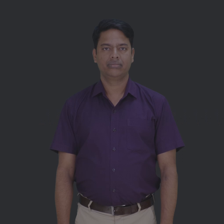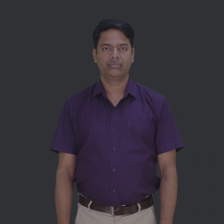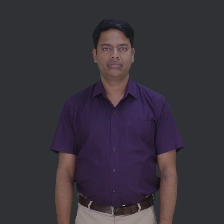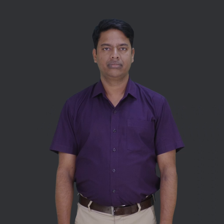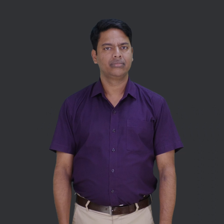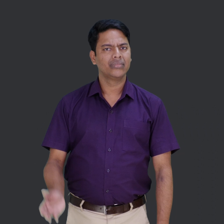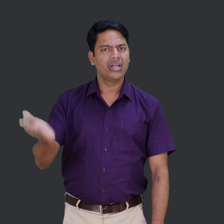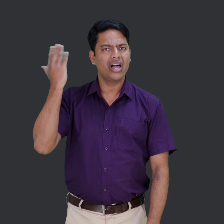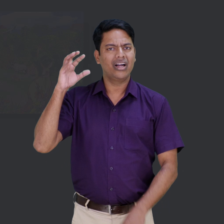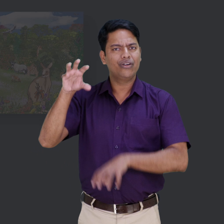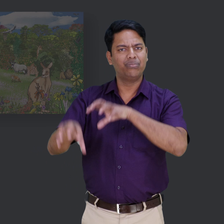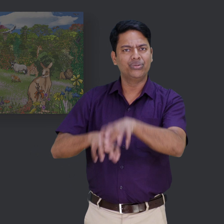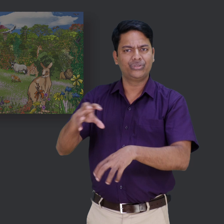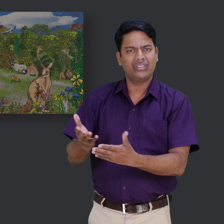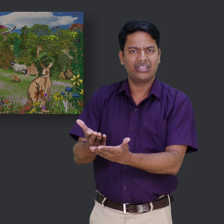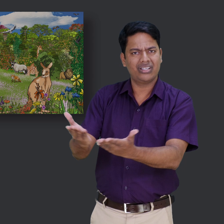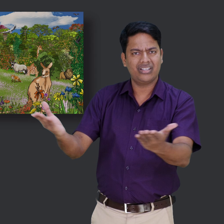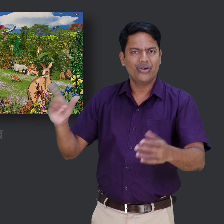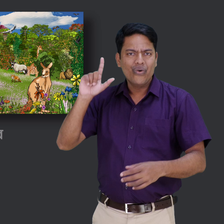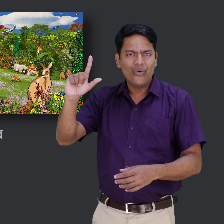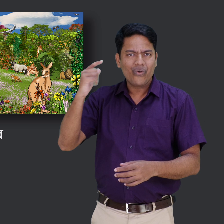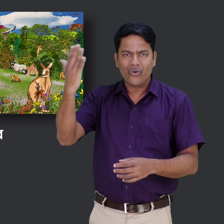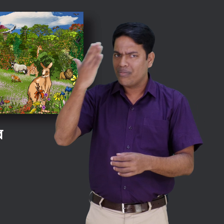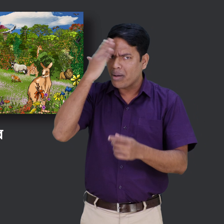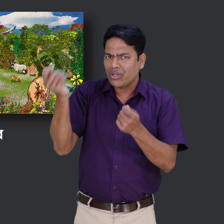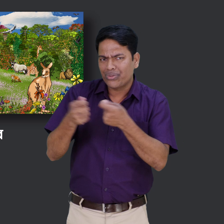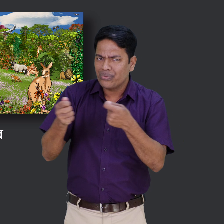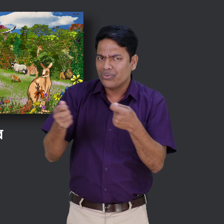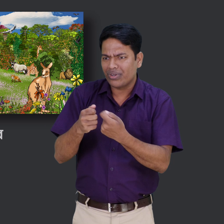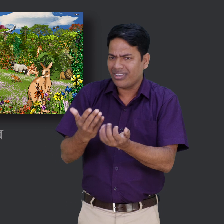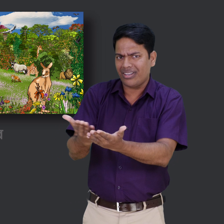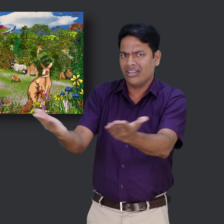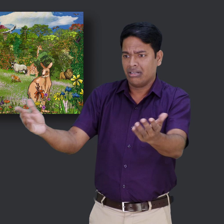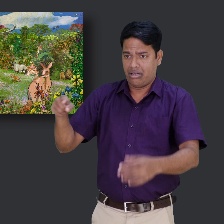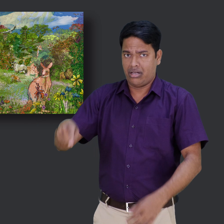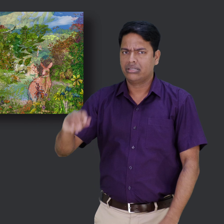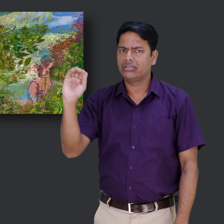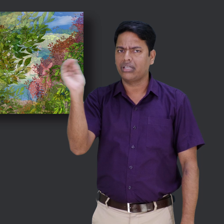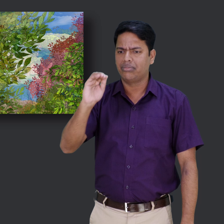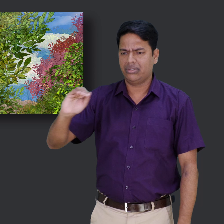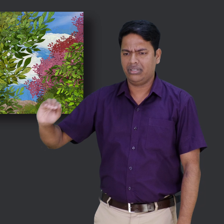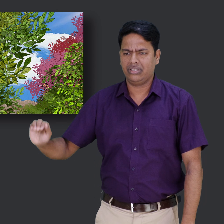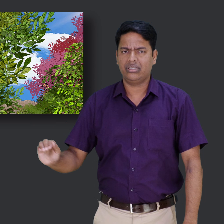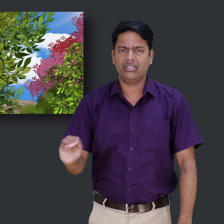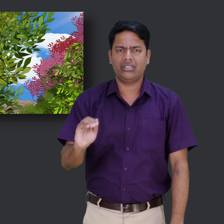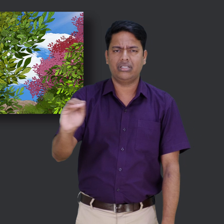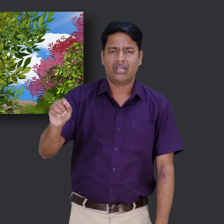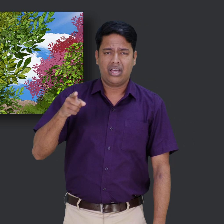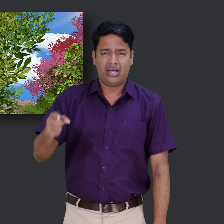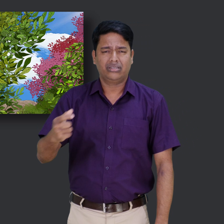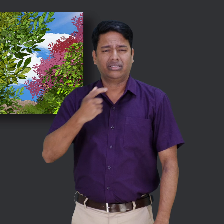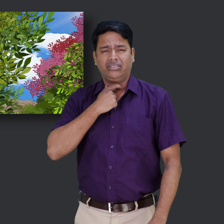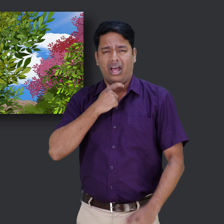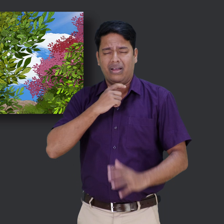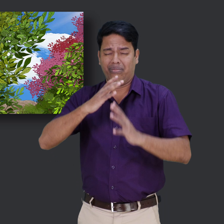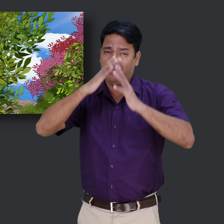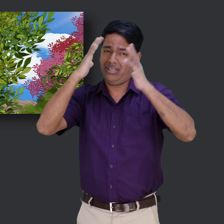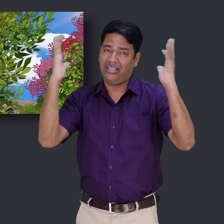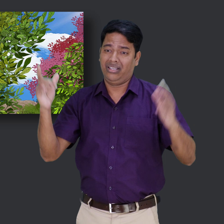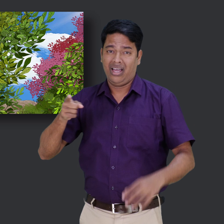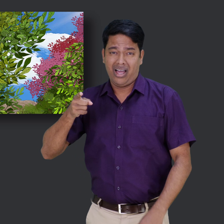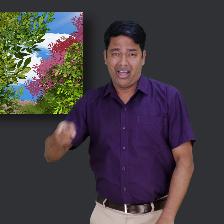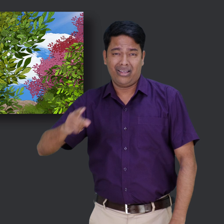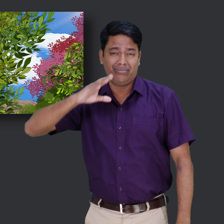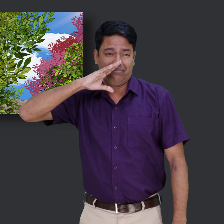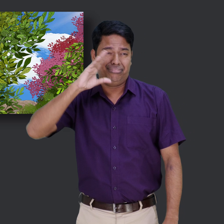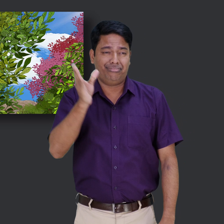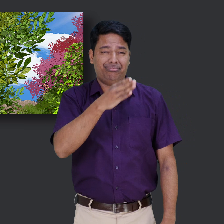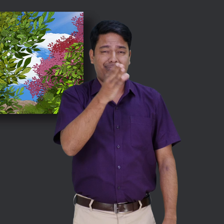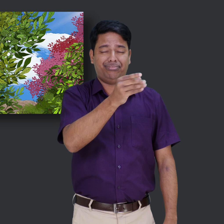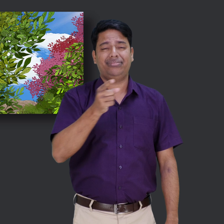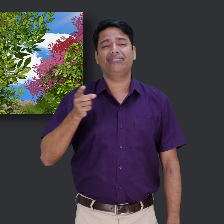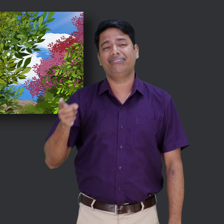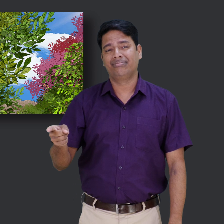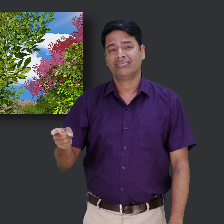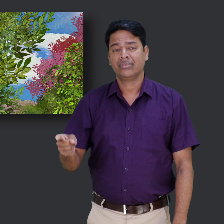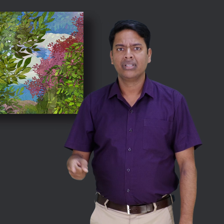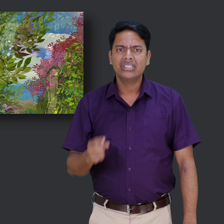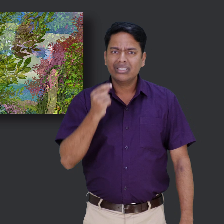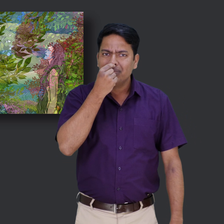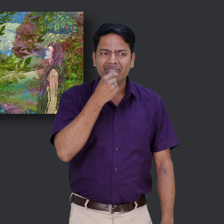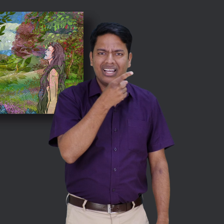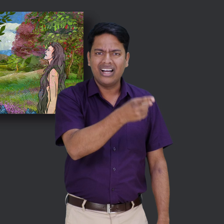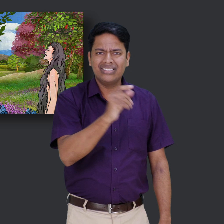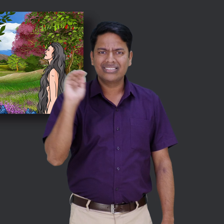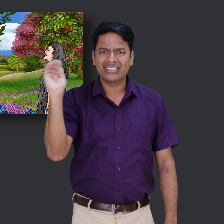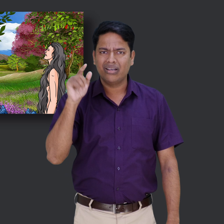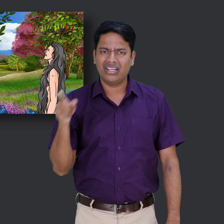Now the serpent was more crafty than any beast of the field that the LORD God had made.